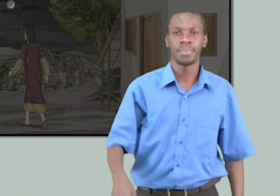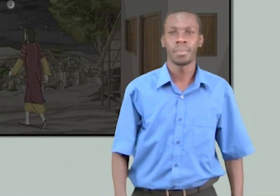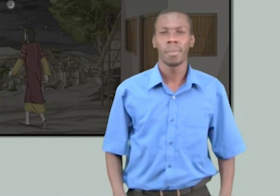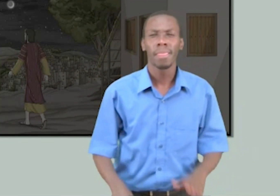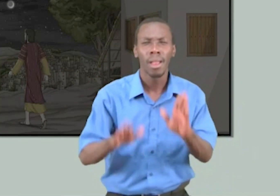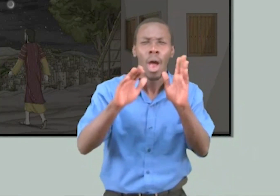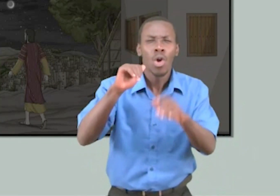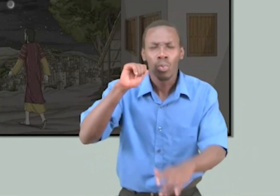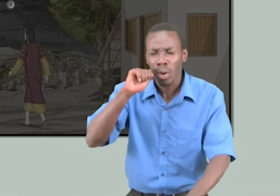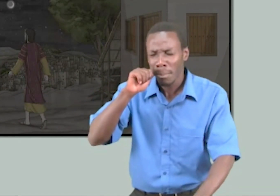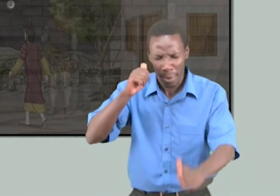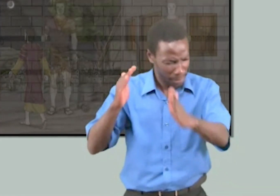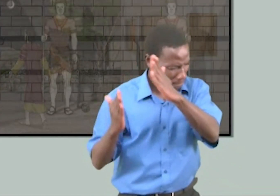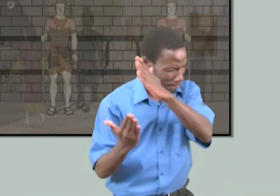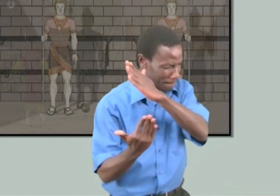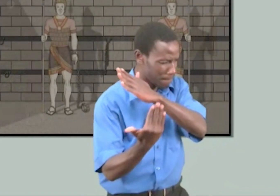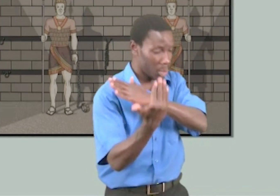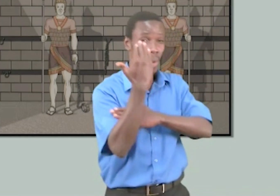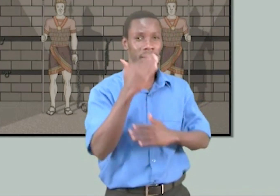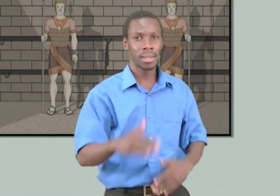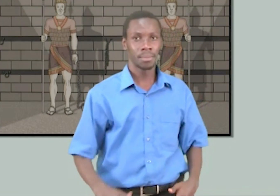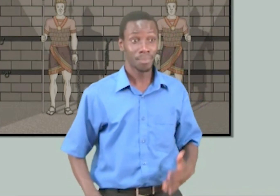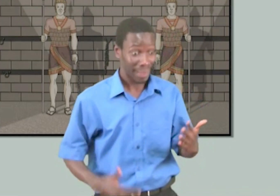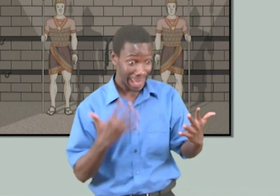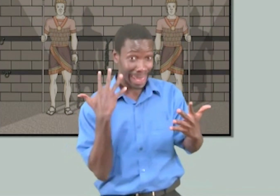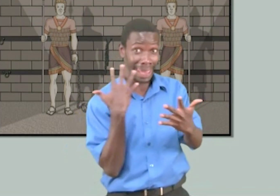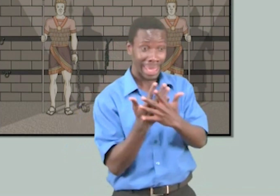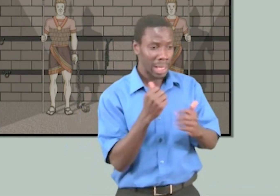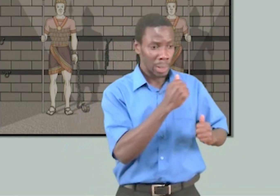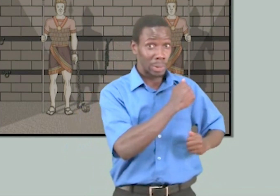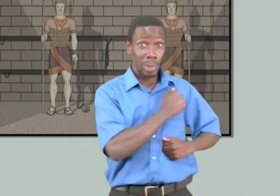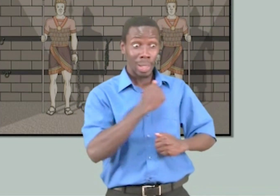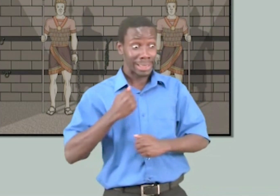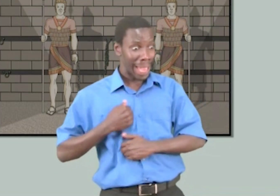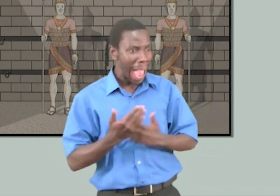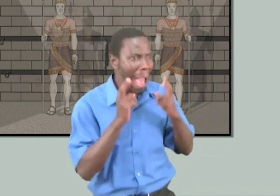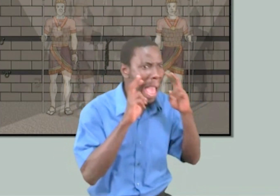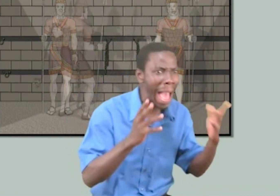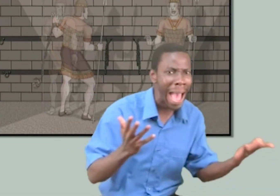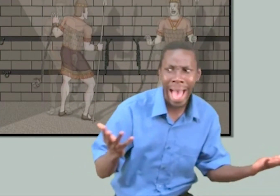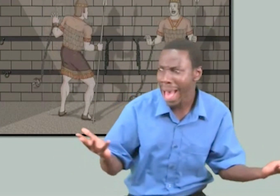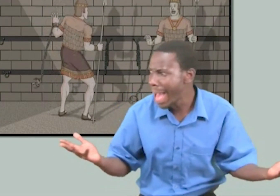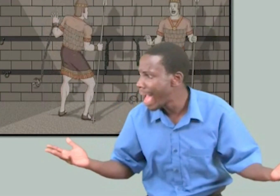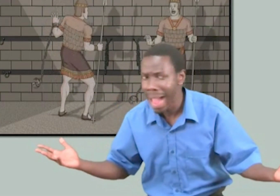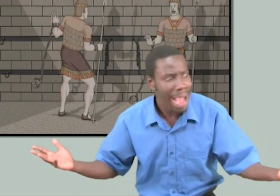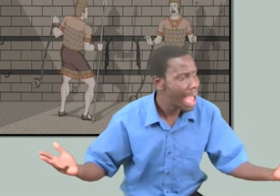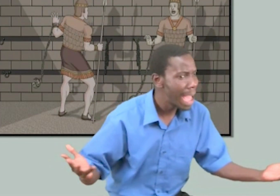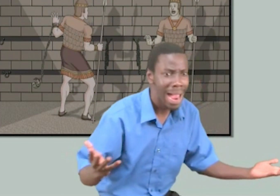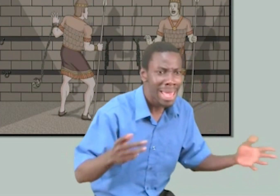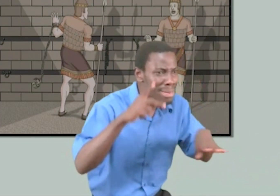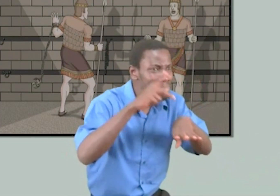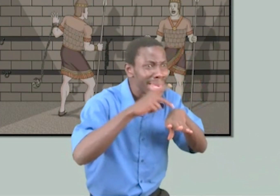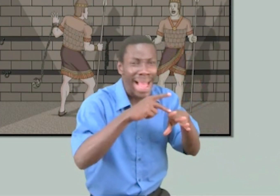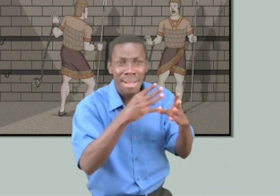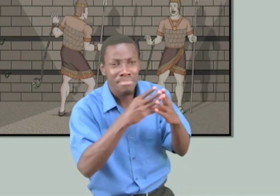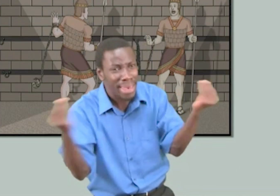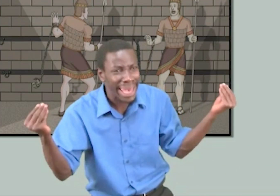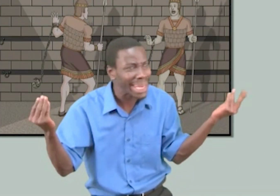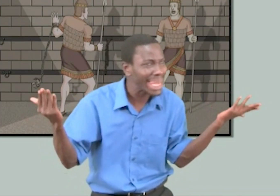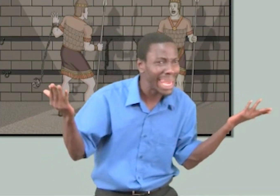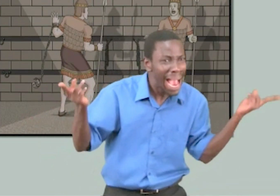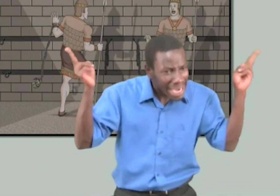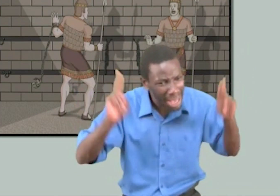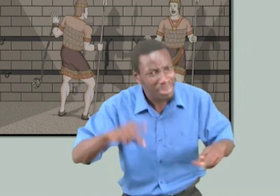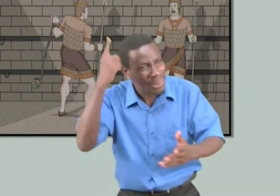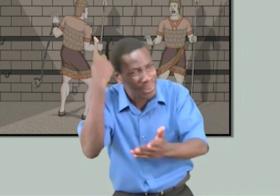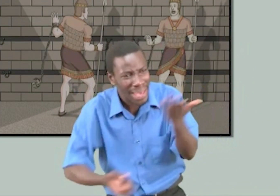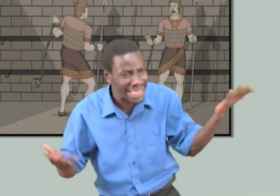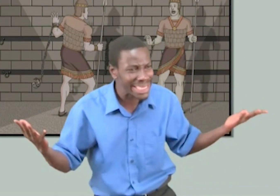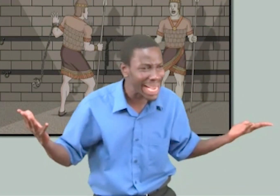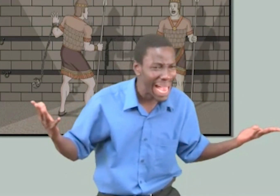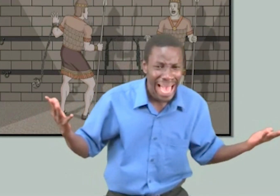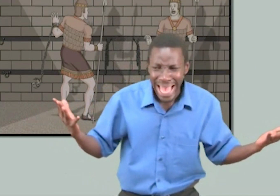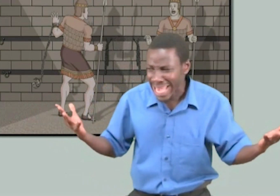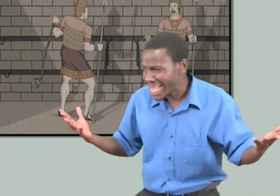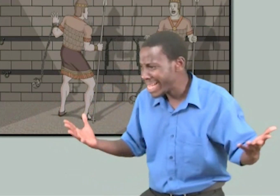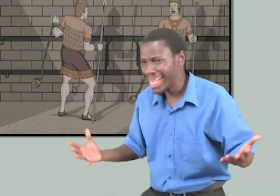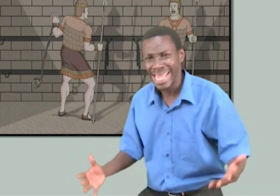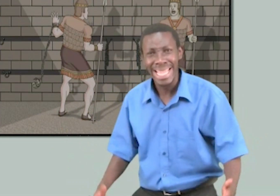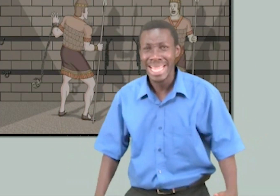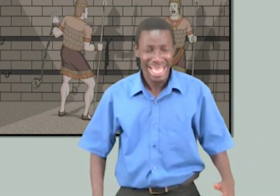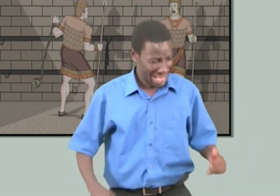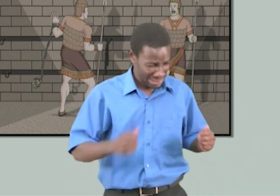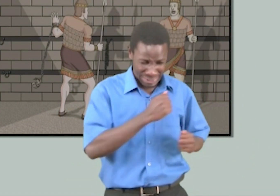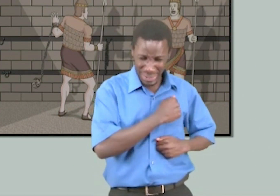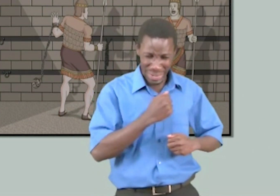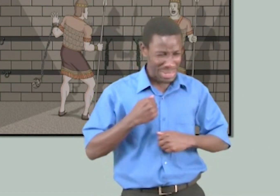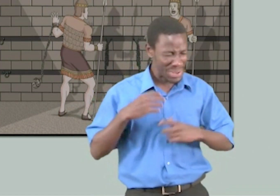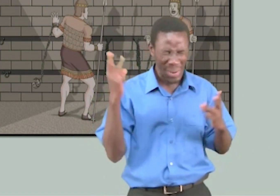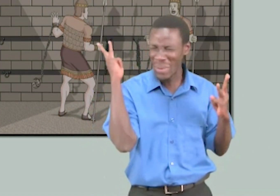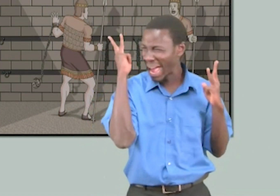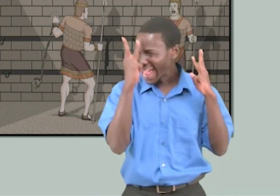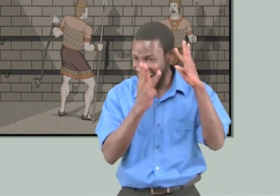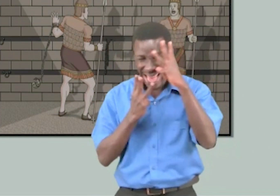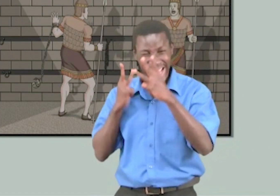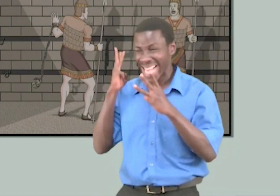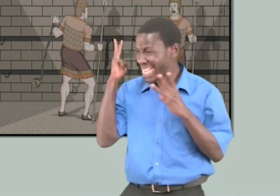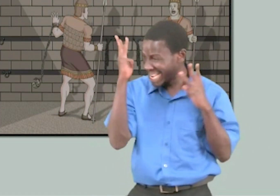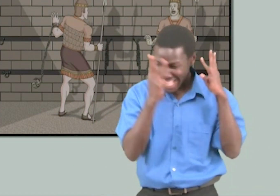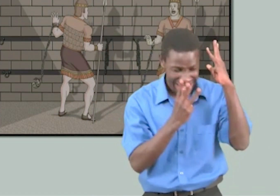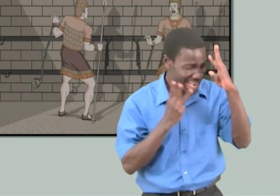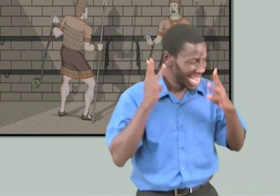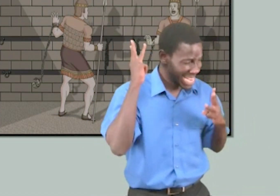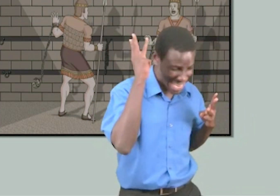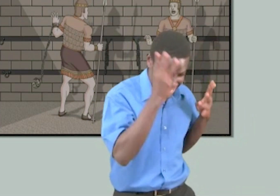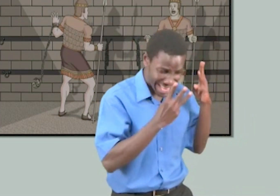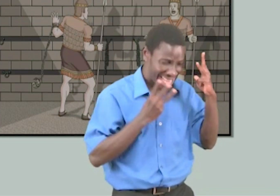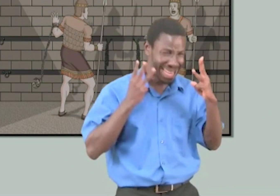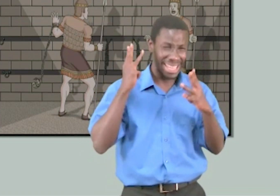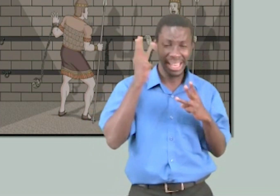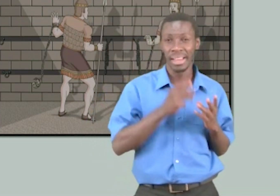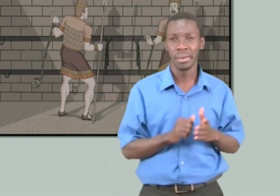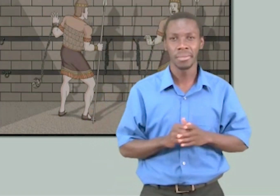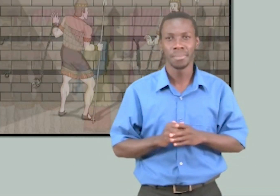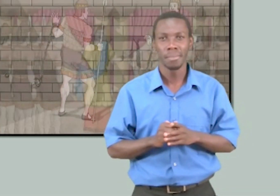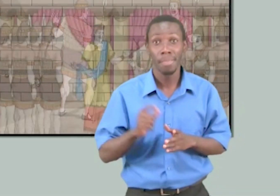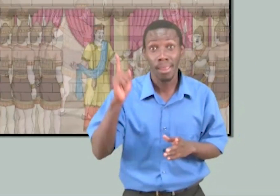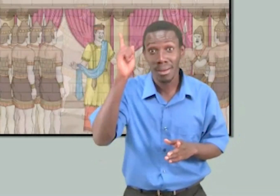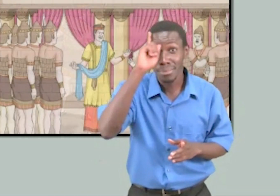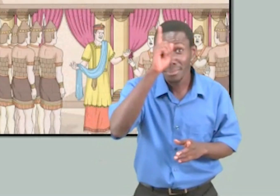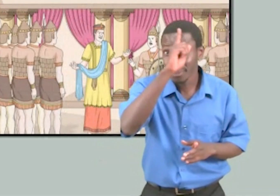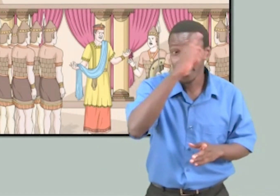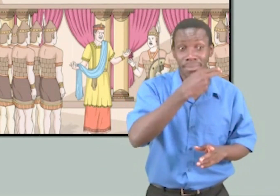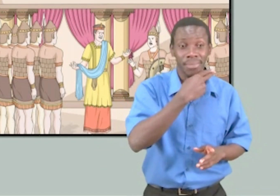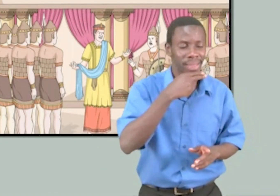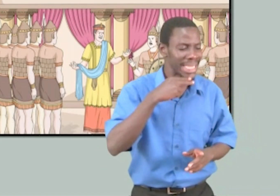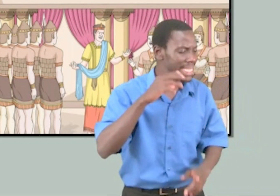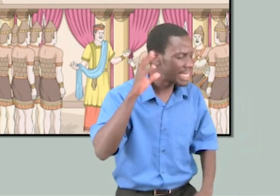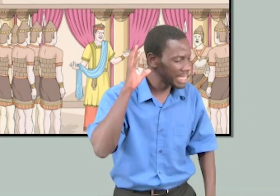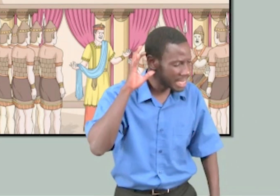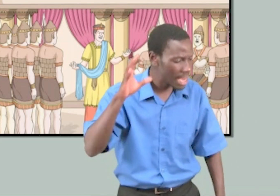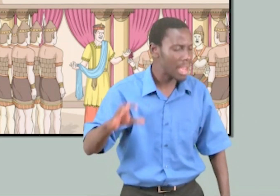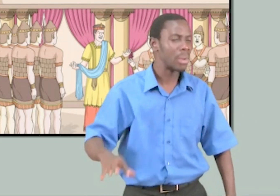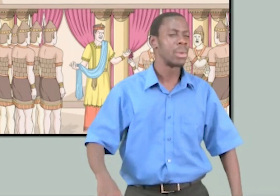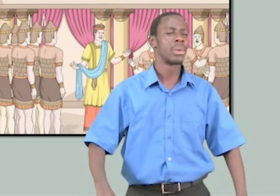At daybreak there was no small commotion among the soldiers as to what had become of Peter.